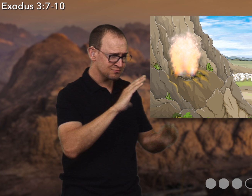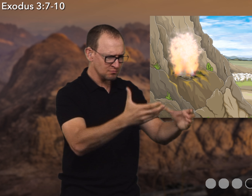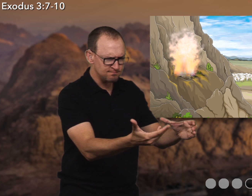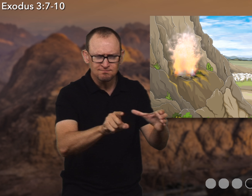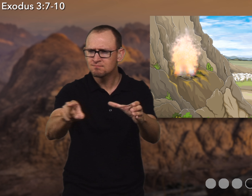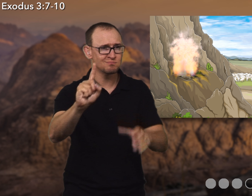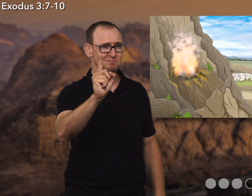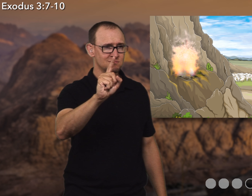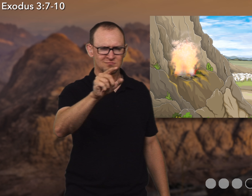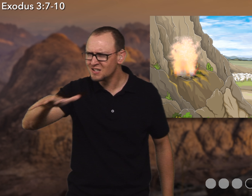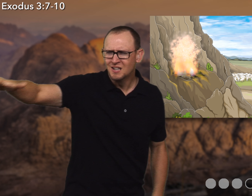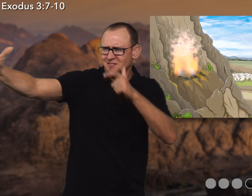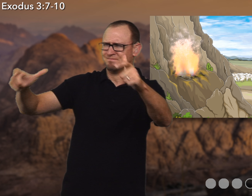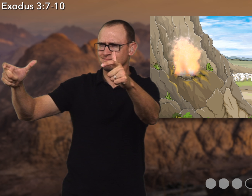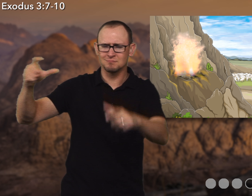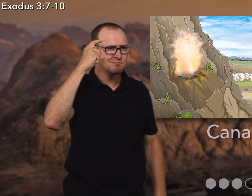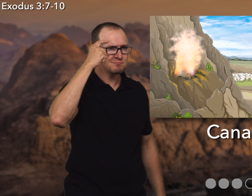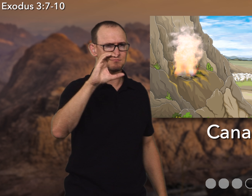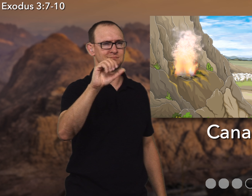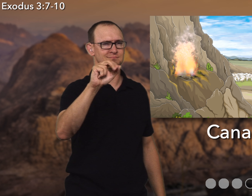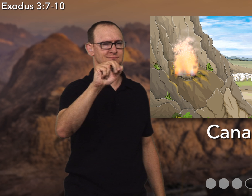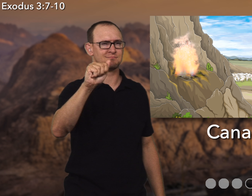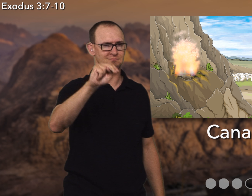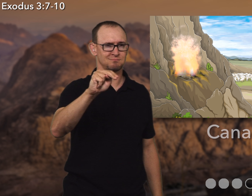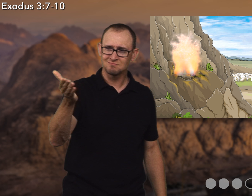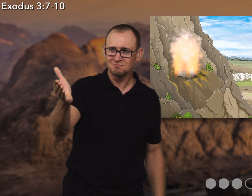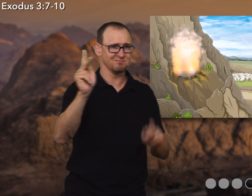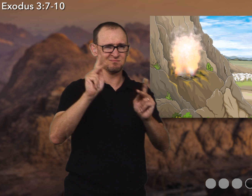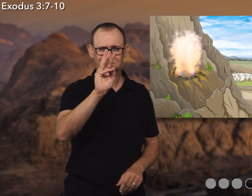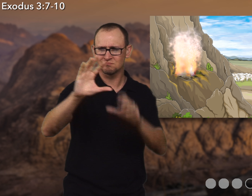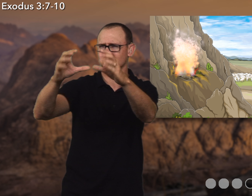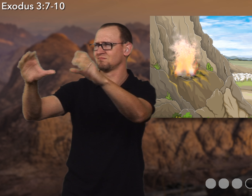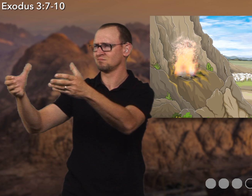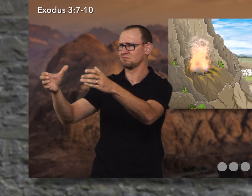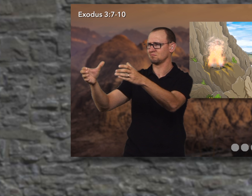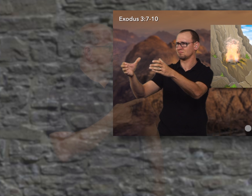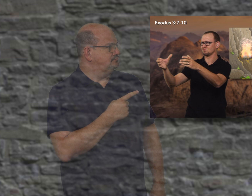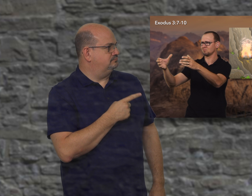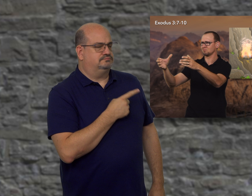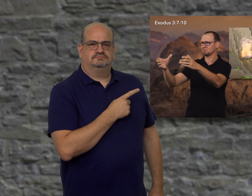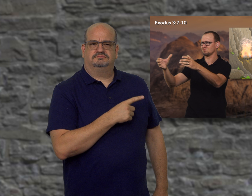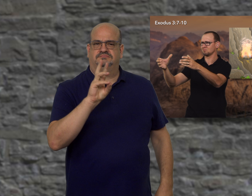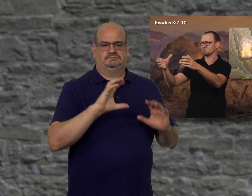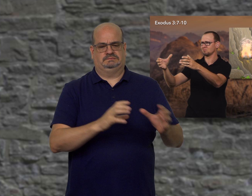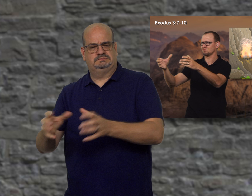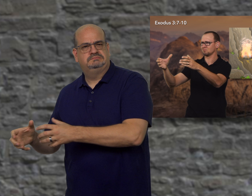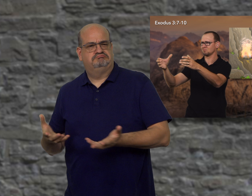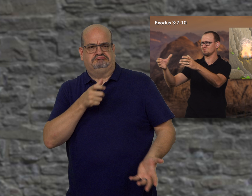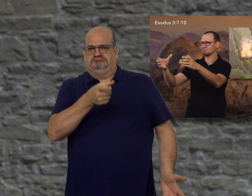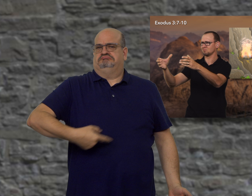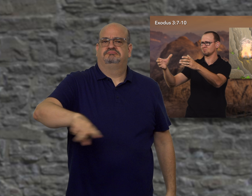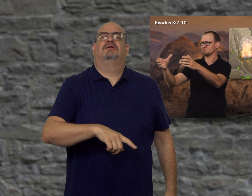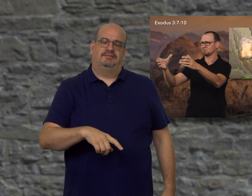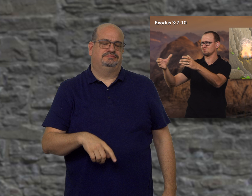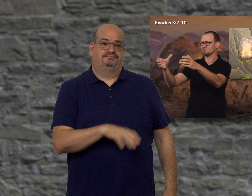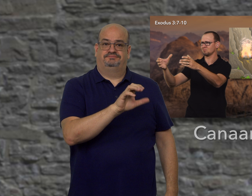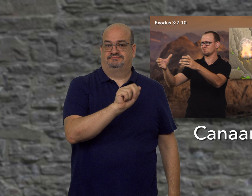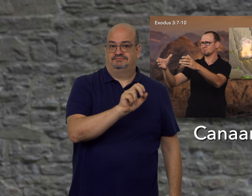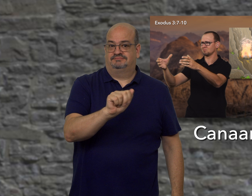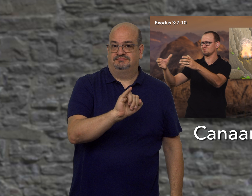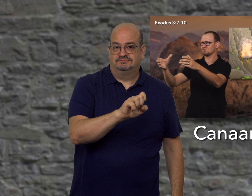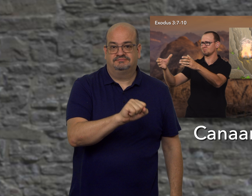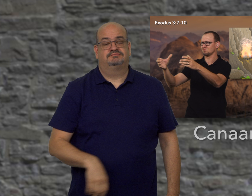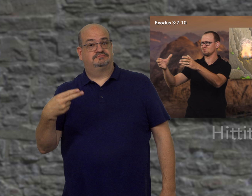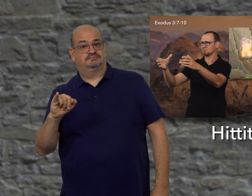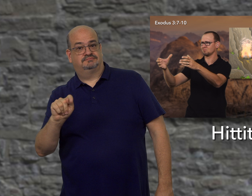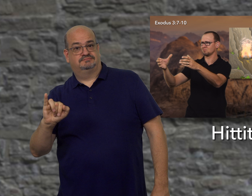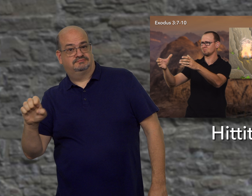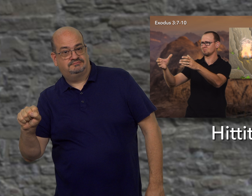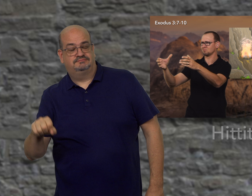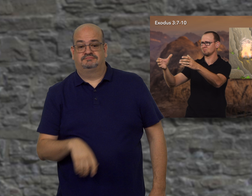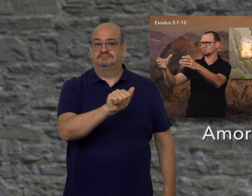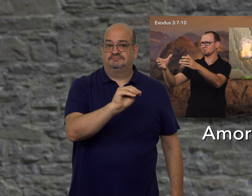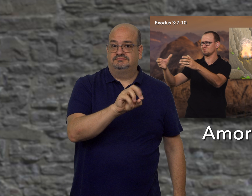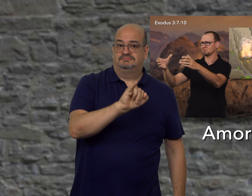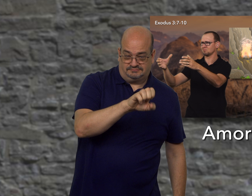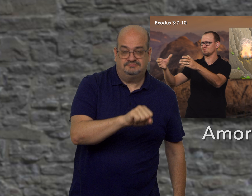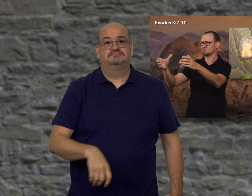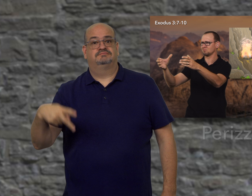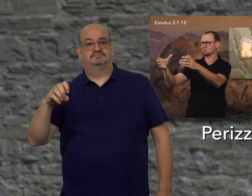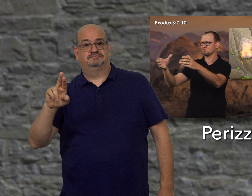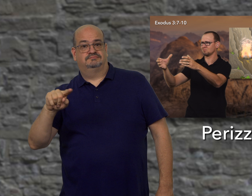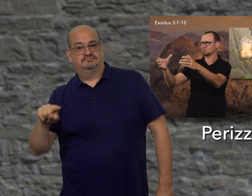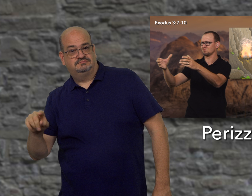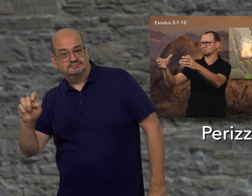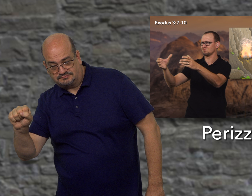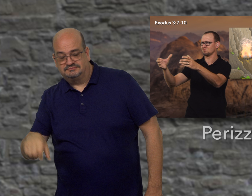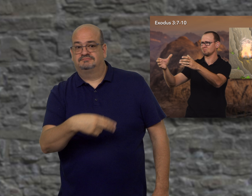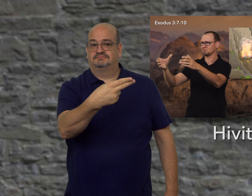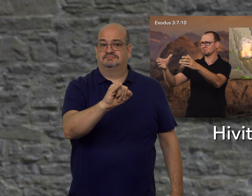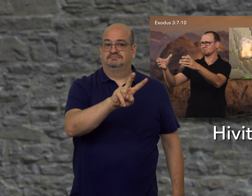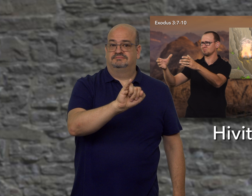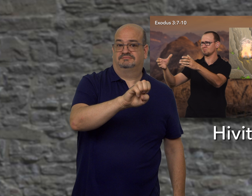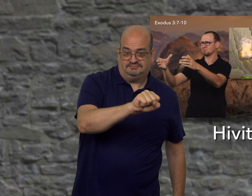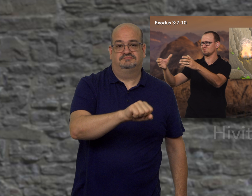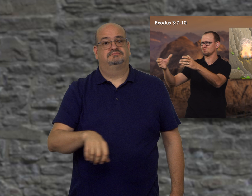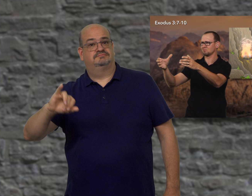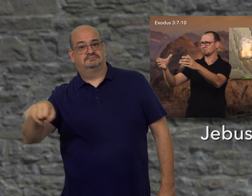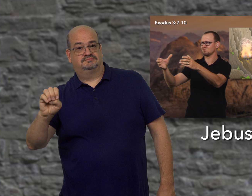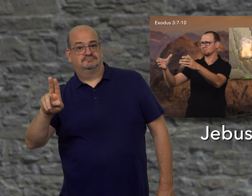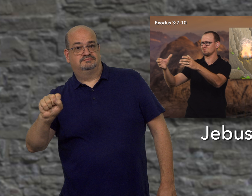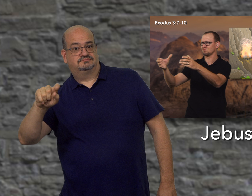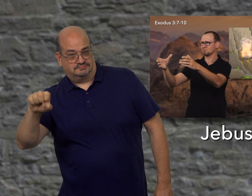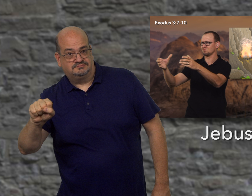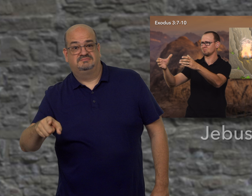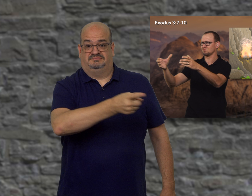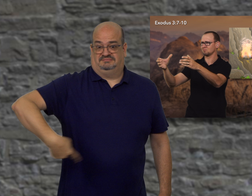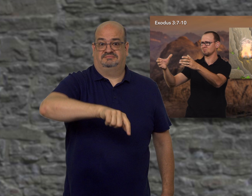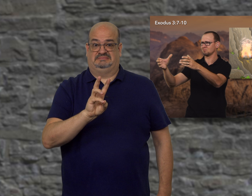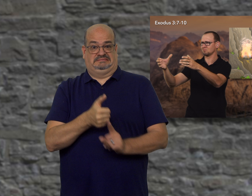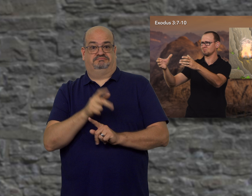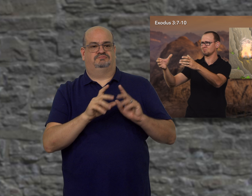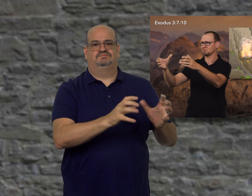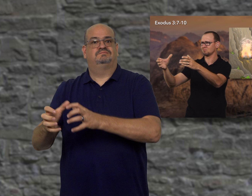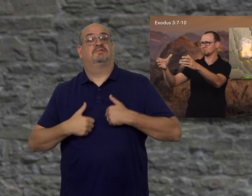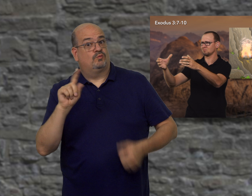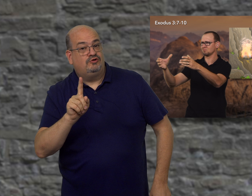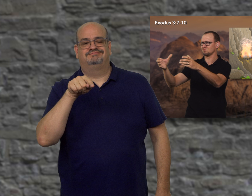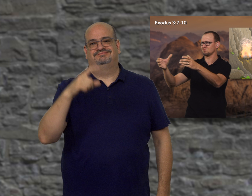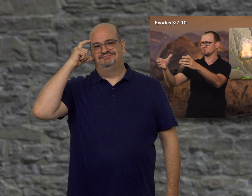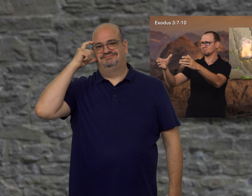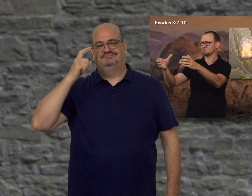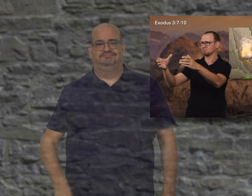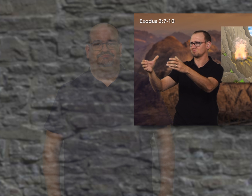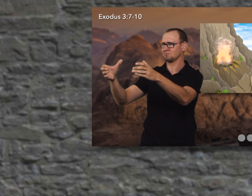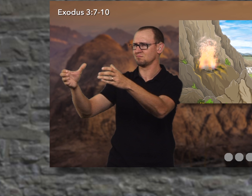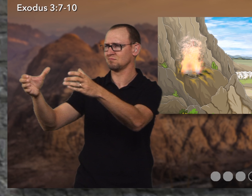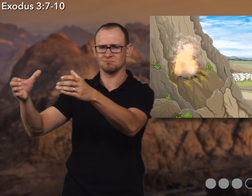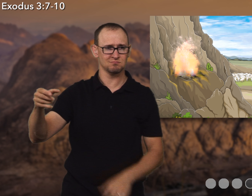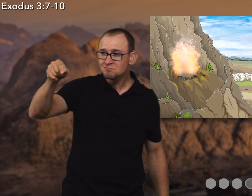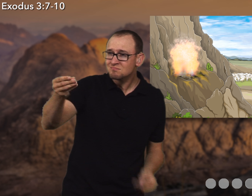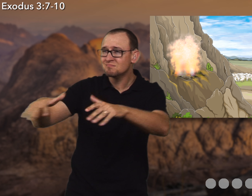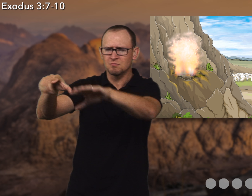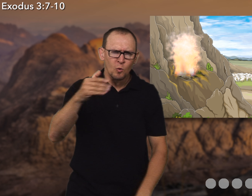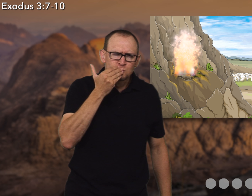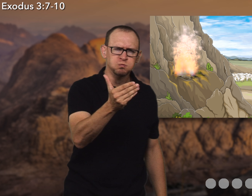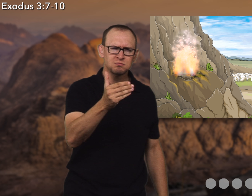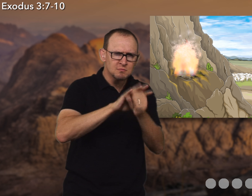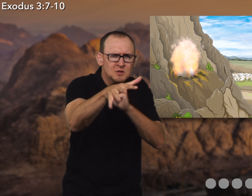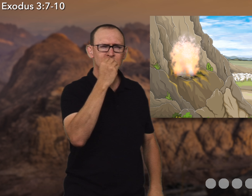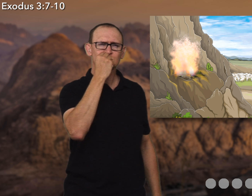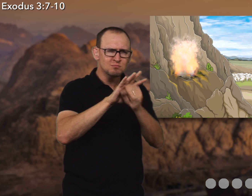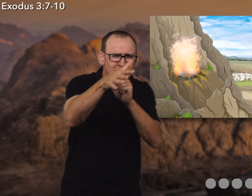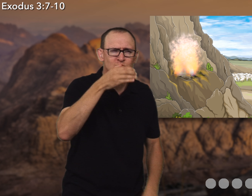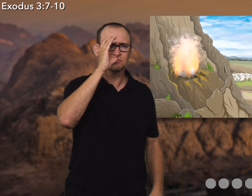I have come down to rescue them from the hand of the Egyptians and to bring them up out of that land to a good and spacious land, a land flowing with milk and honey—the home of the Canaanites, Hittites, Amorites, Perizzites, Hivites, and Jebusites.